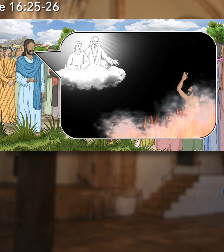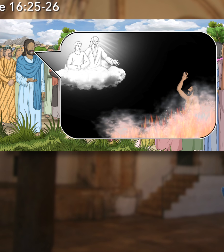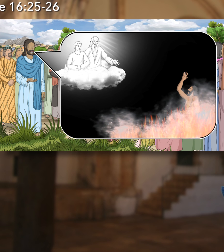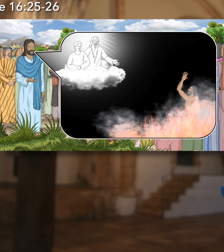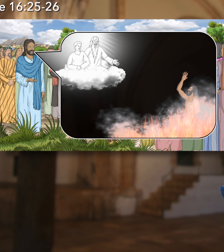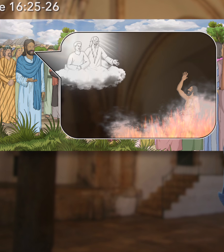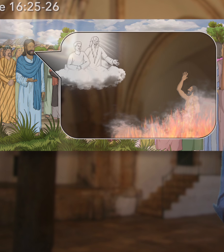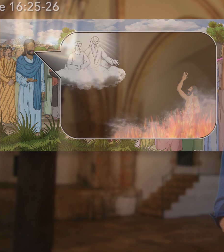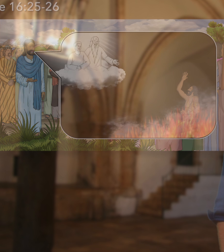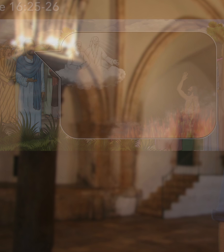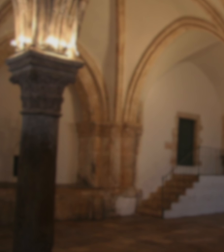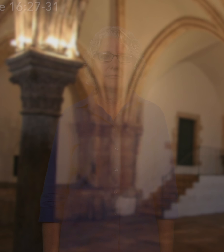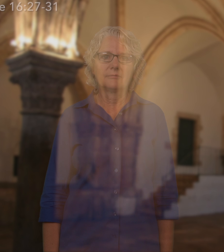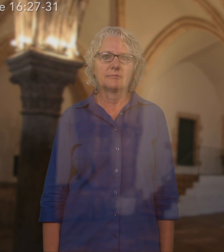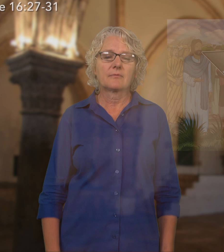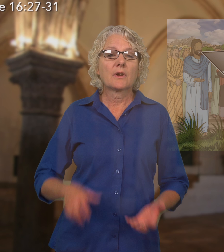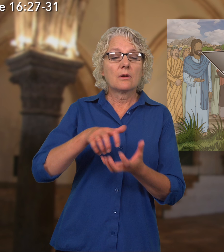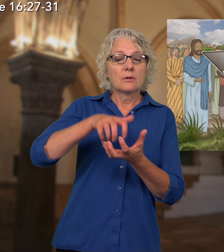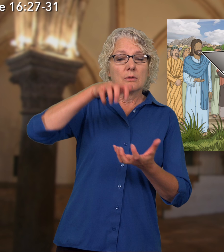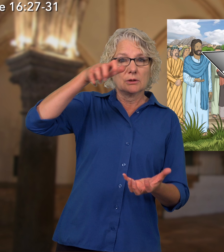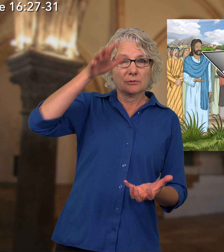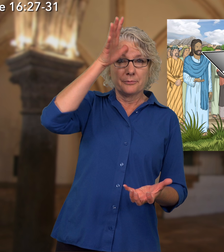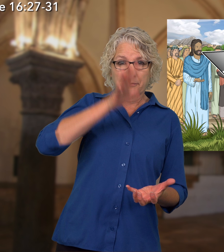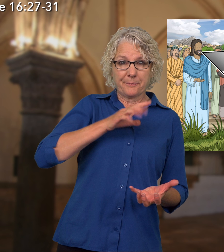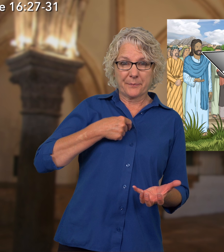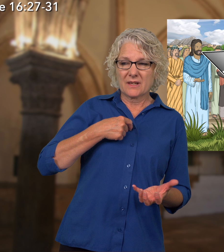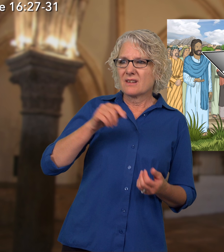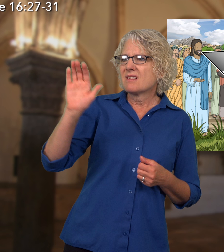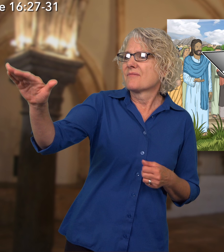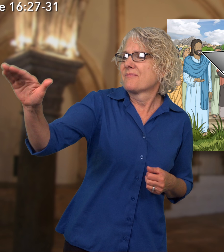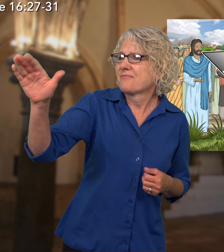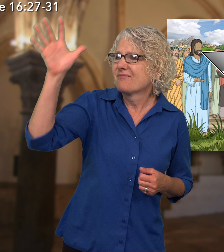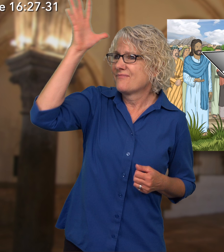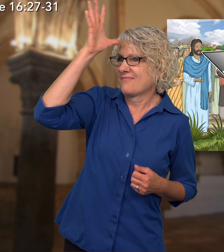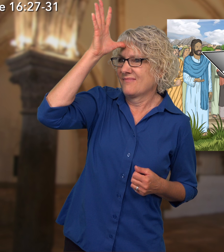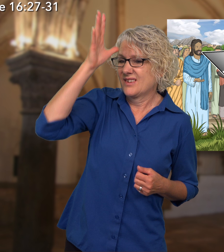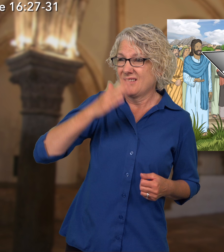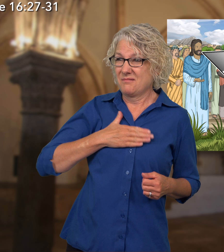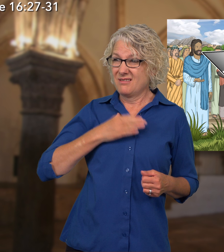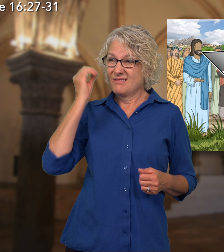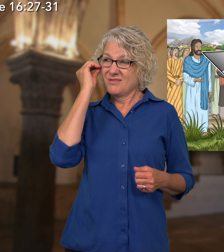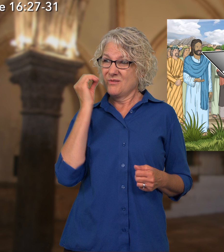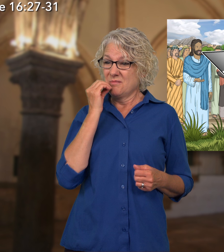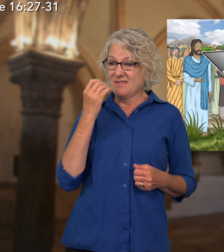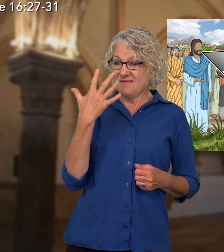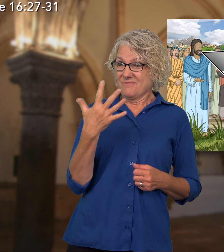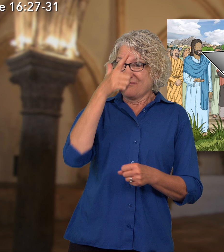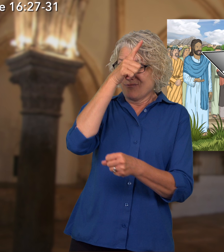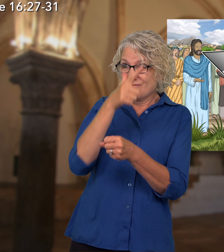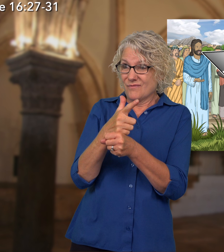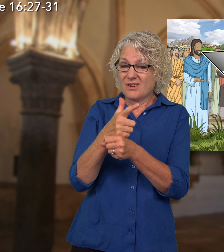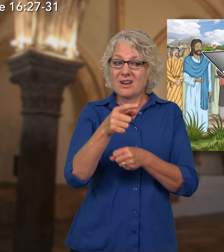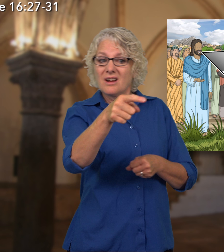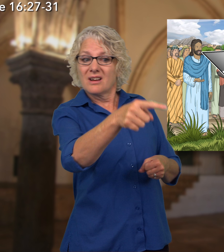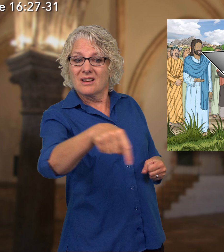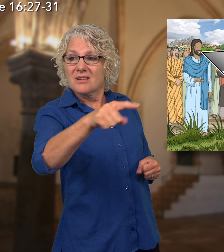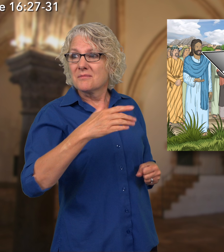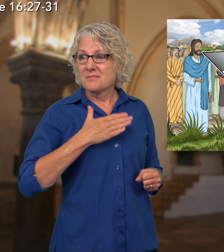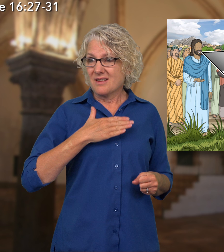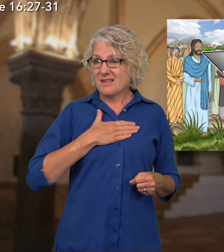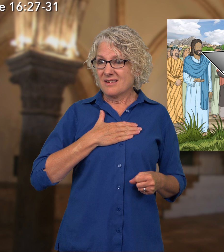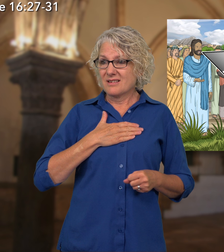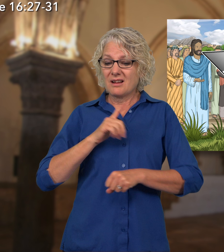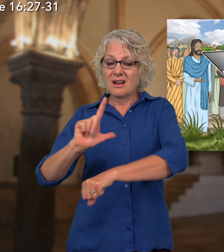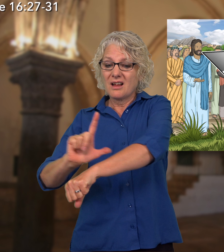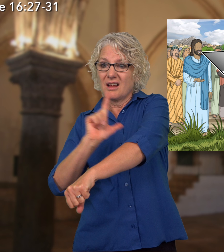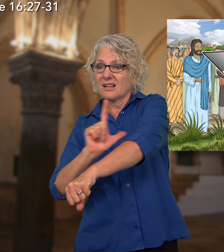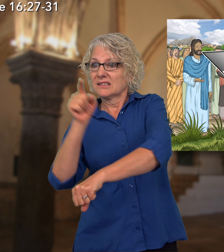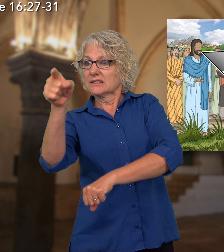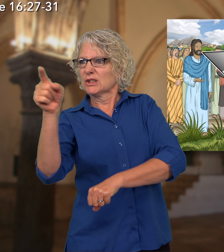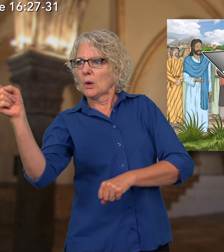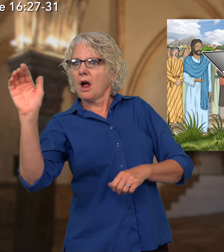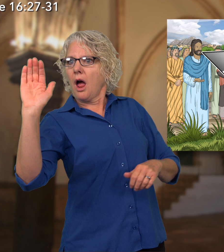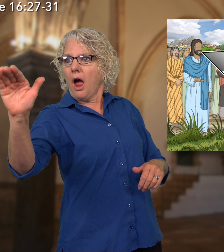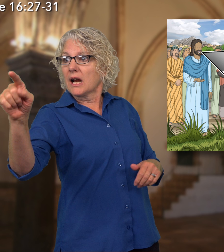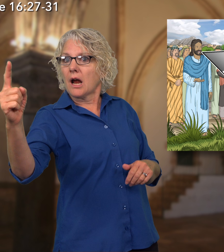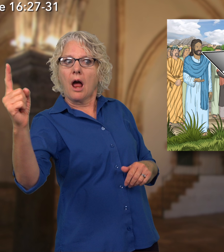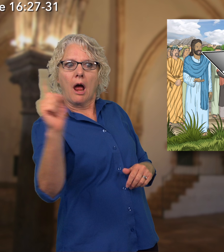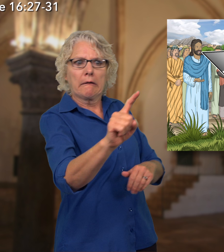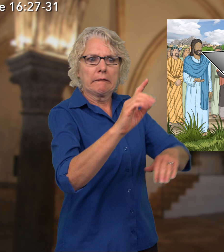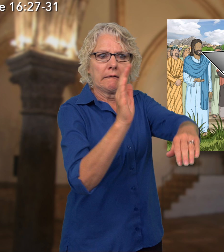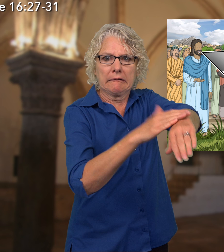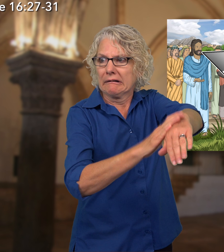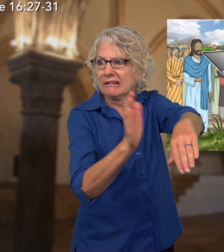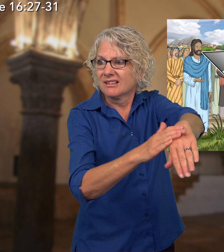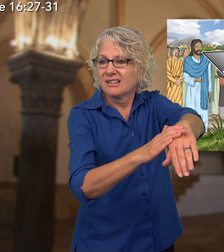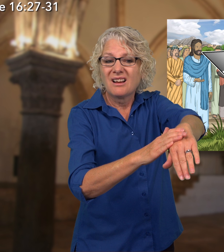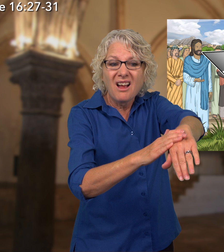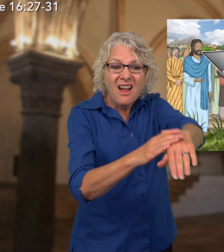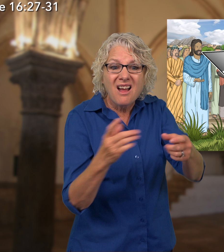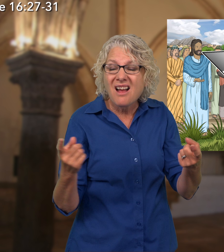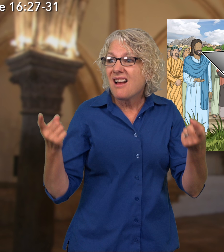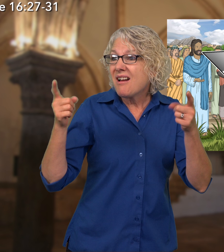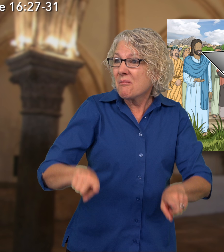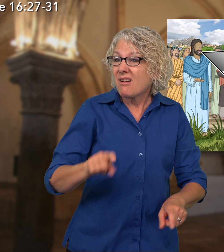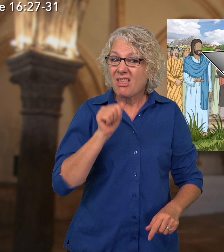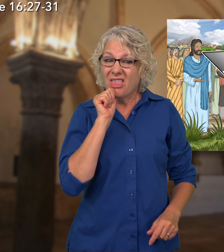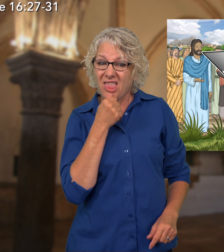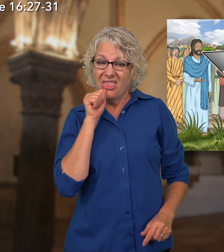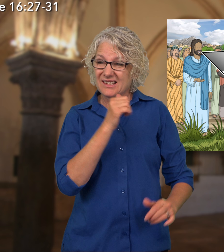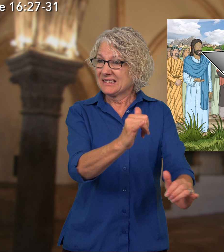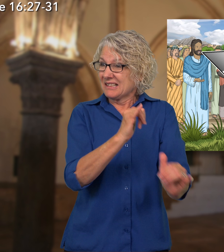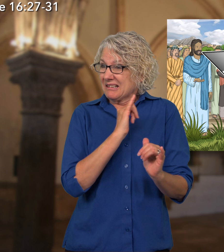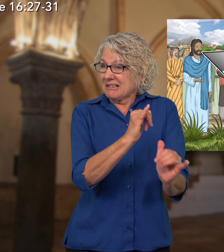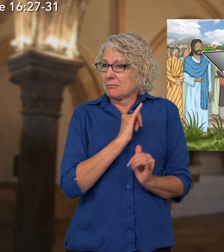‘Then I beg you, father,’ he said, ‘send Lazarus to my father’s house, for I have five brothers.